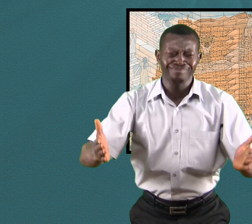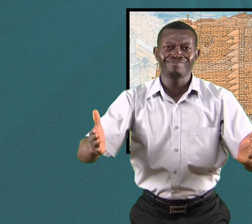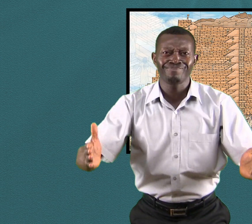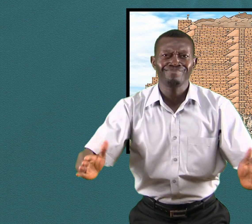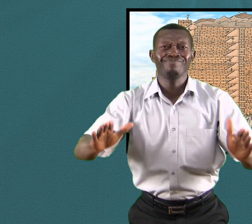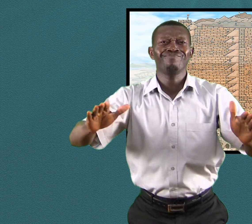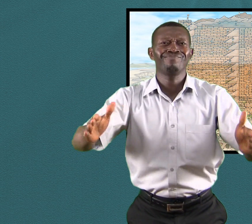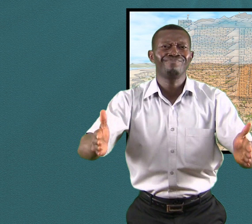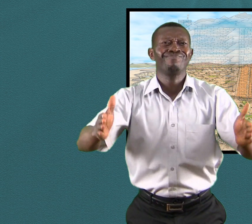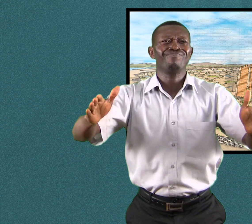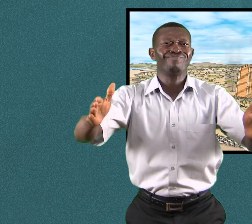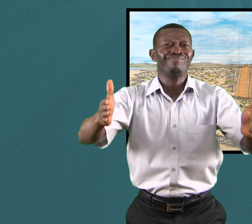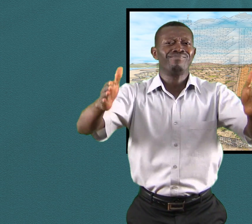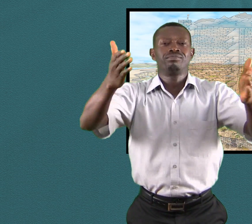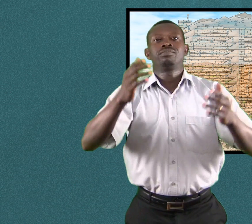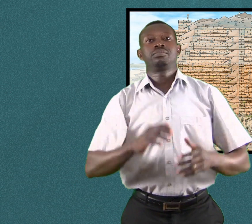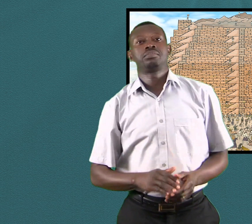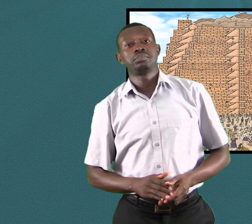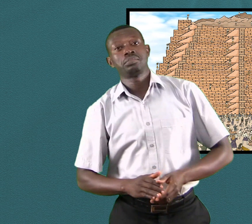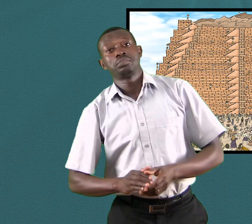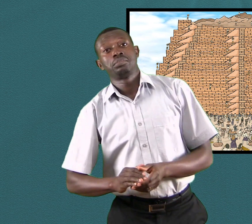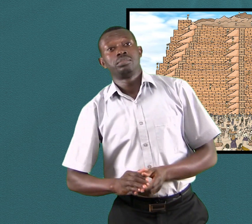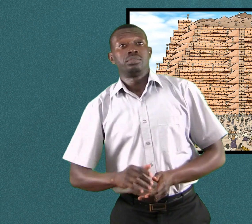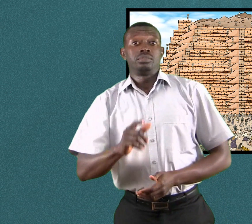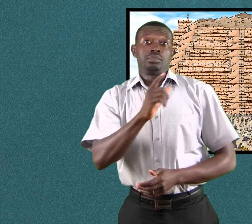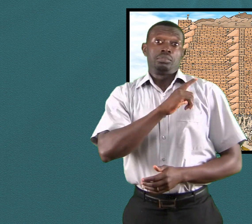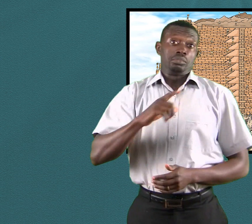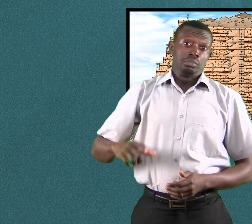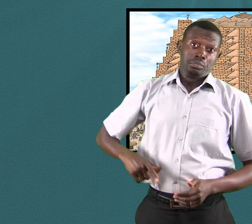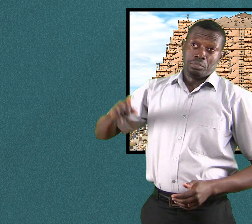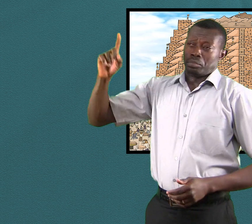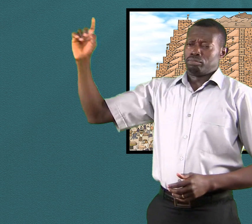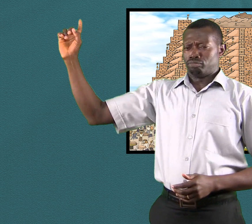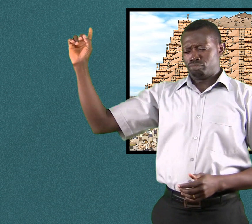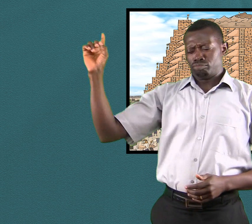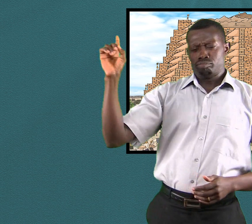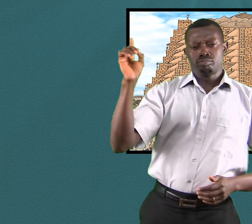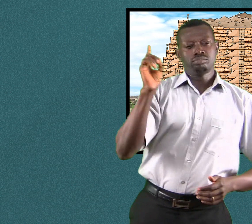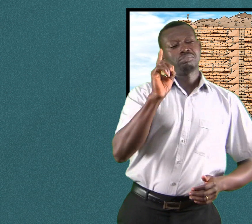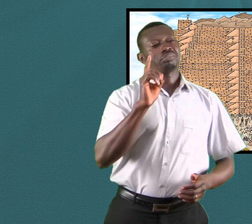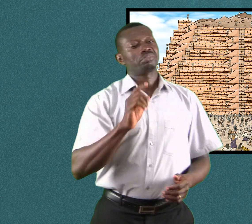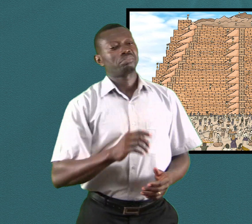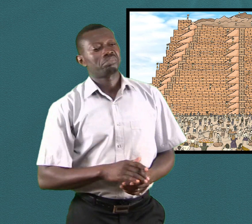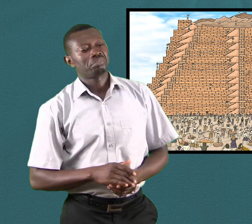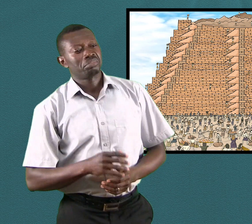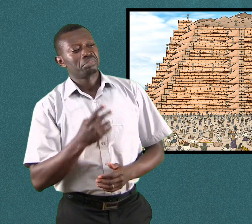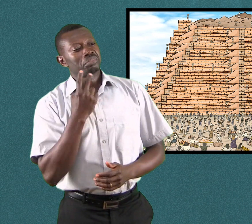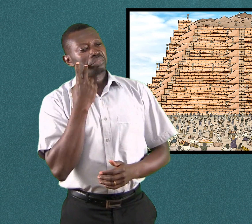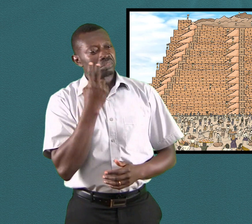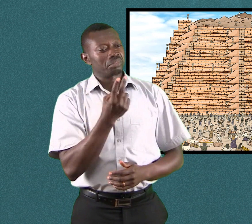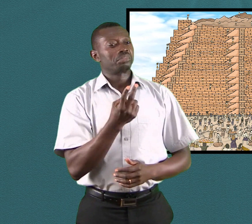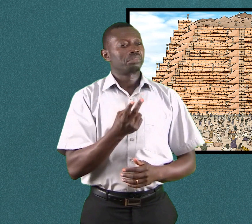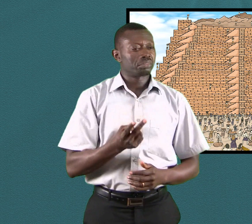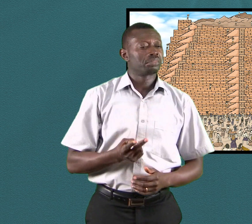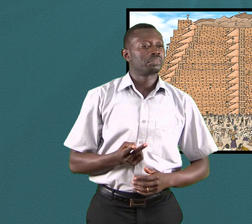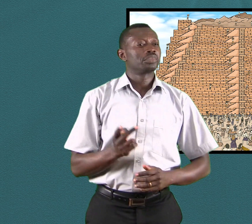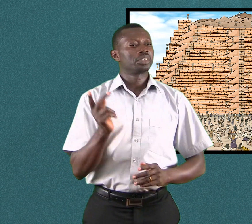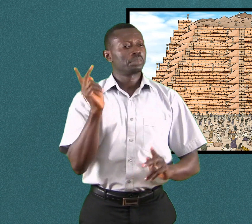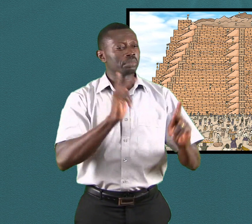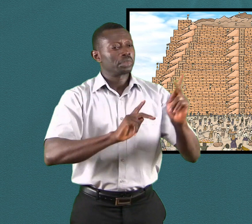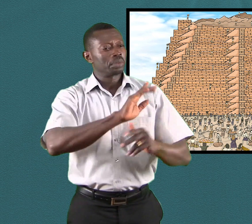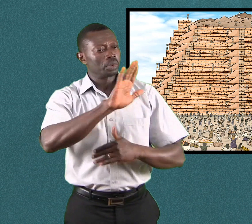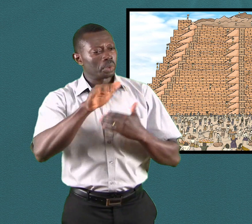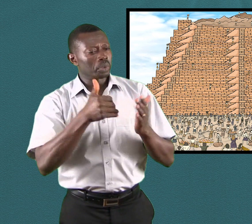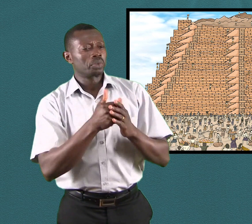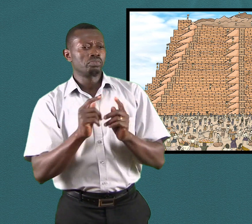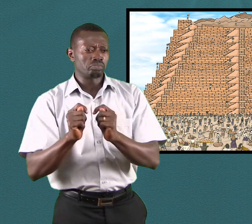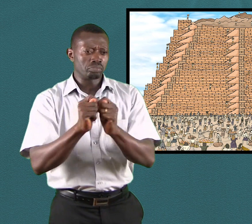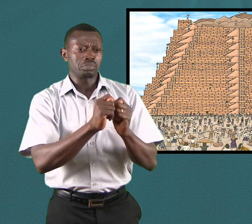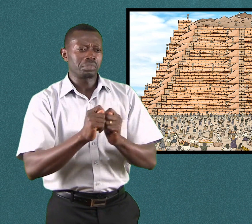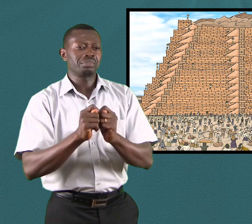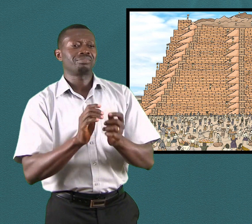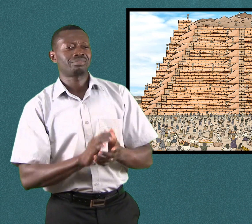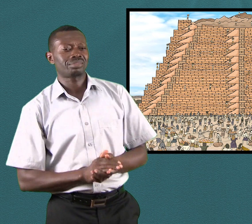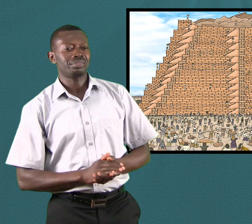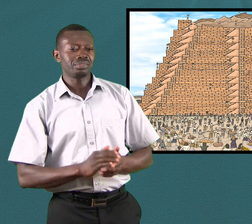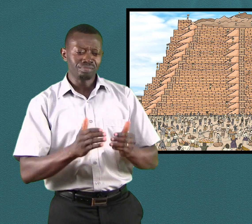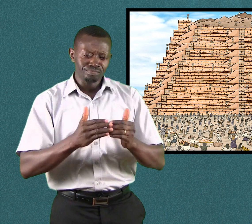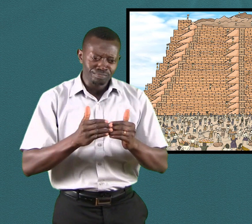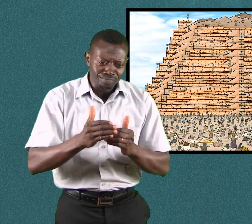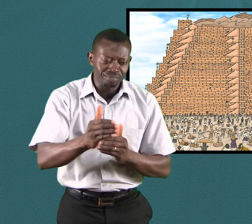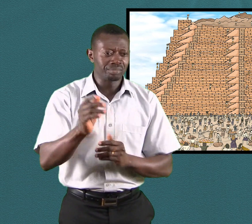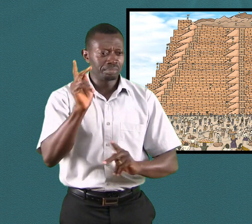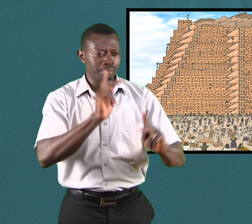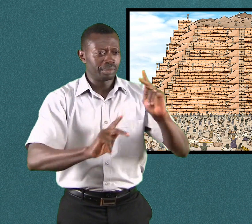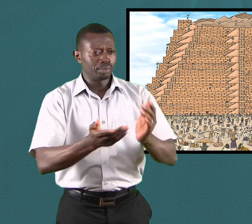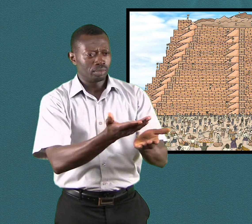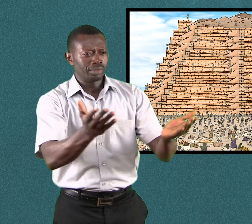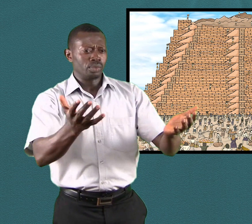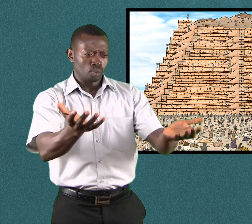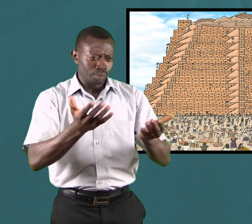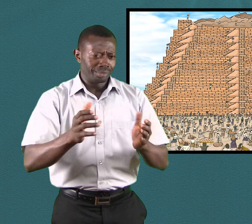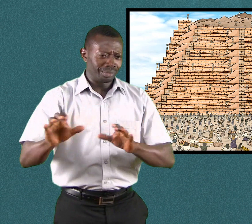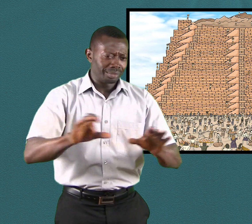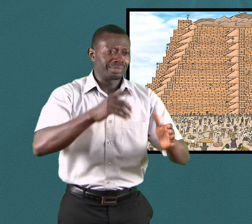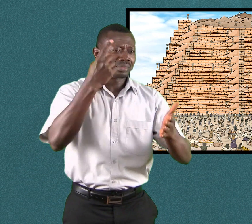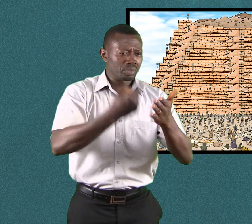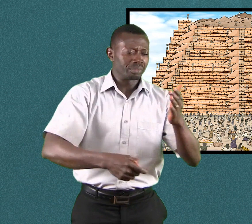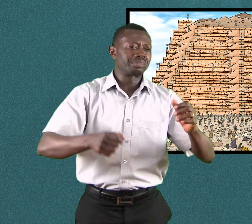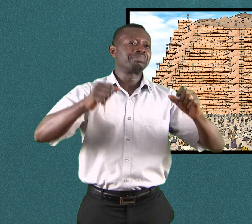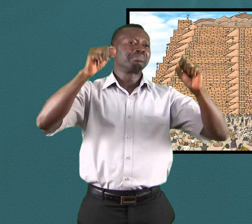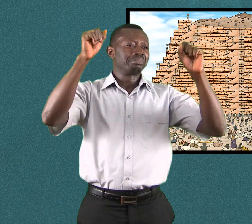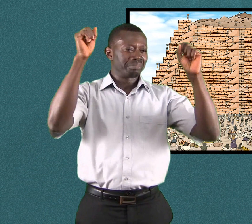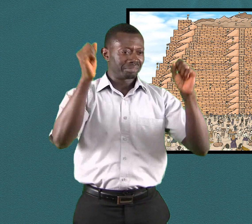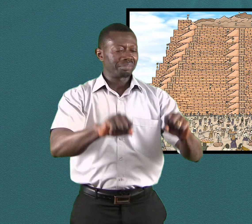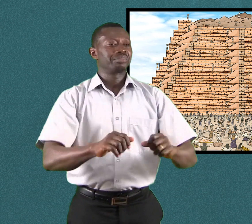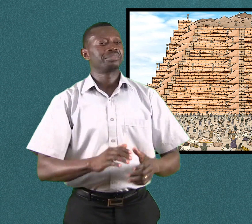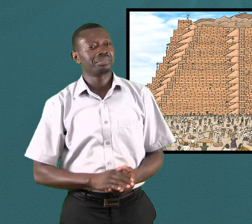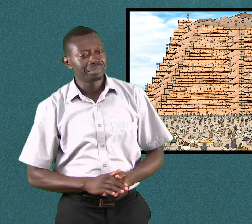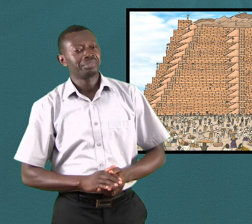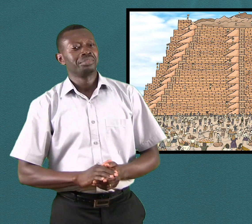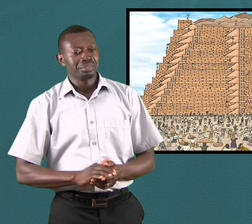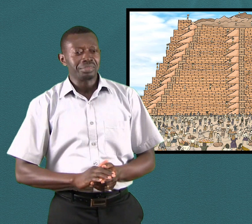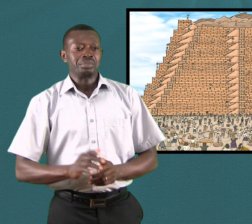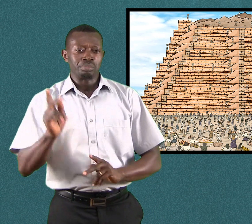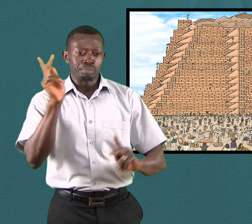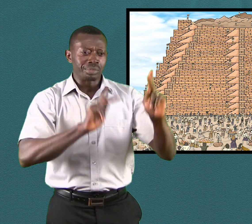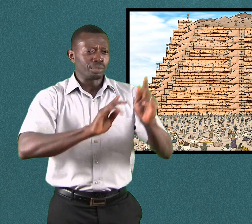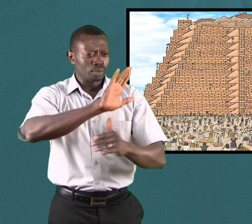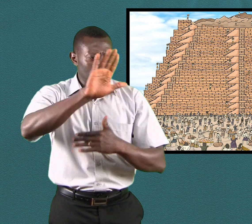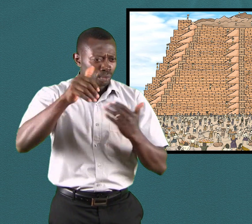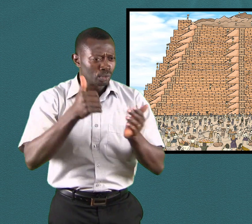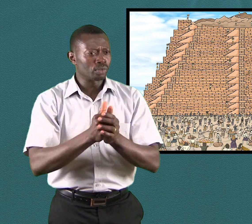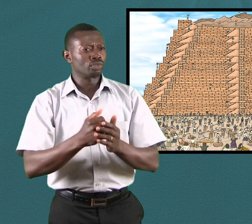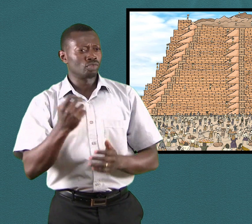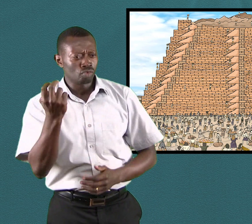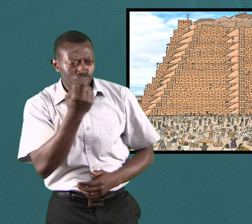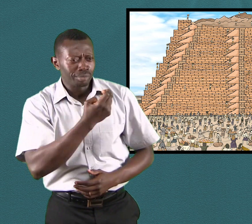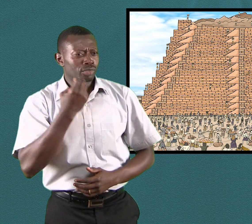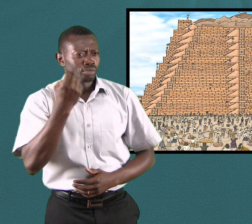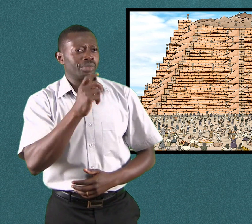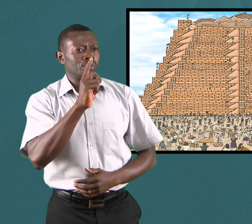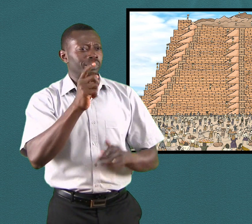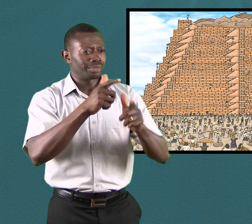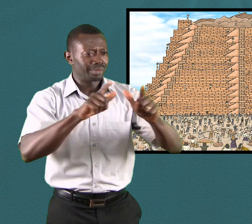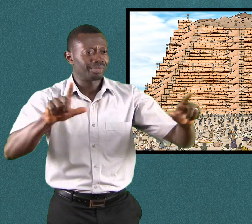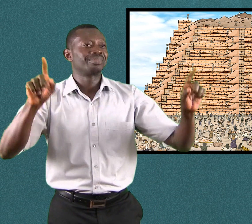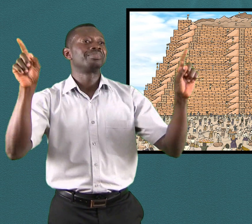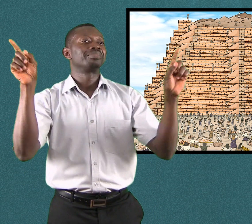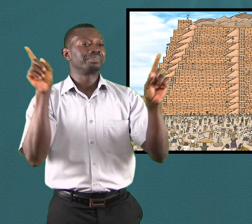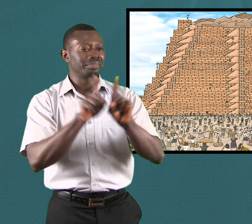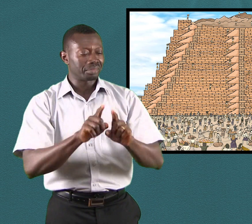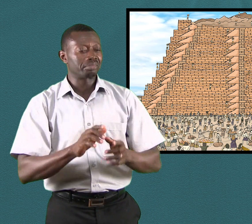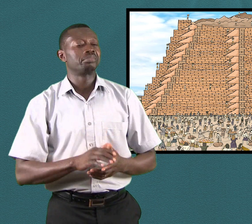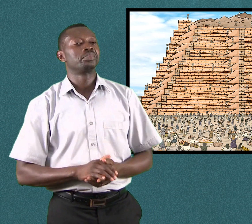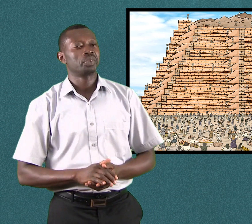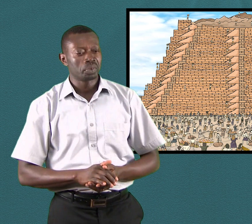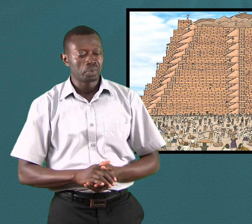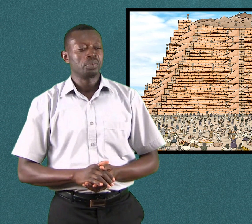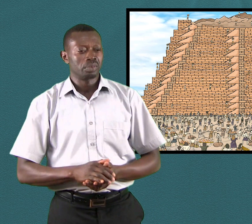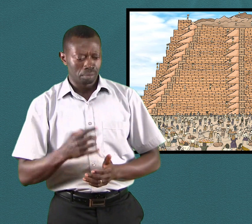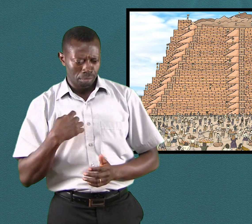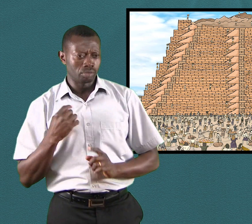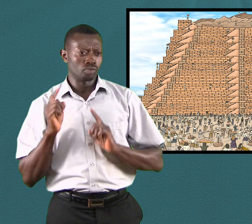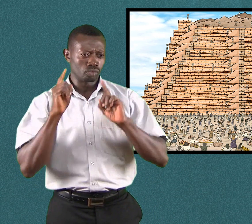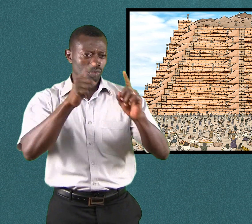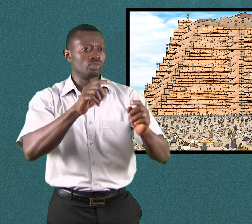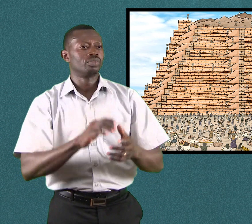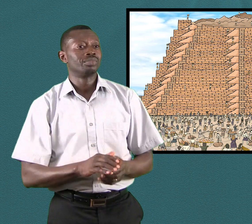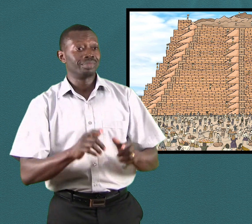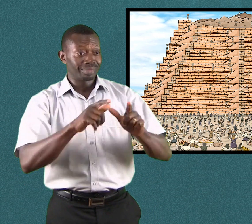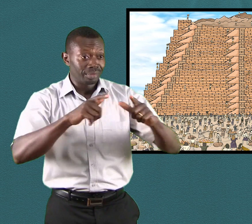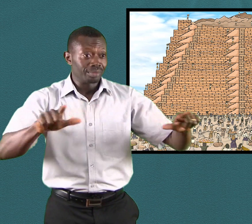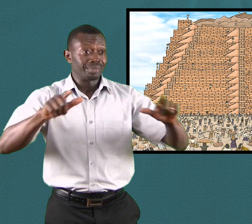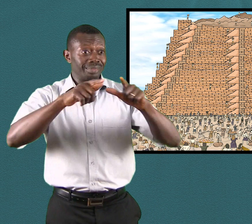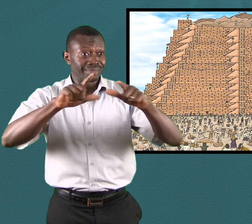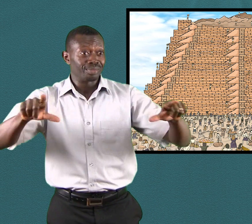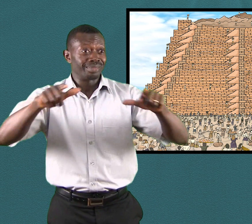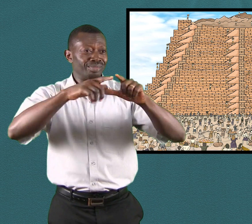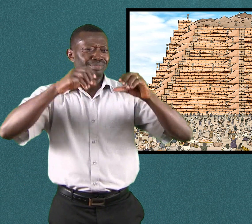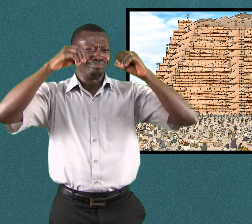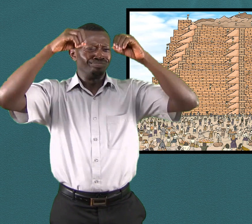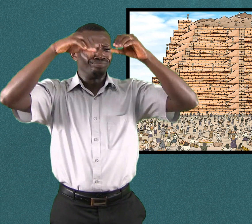And the LORD said, “If they have begun to do this as one people speaking the same language, then nothing they devise will be beyond them.